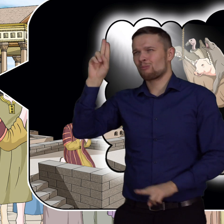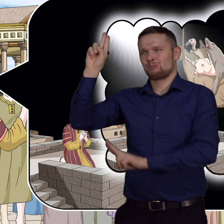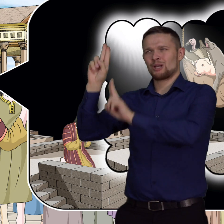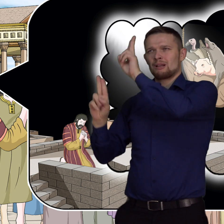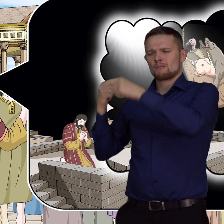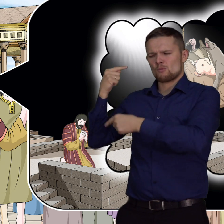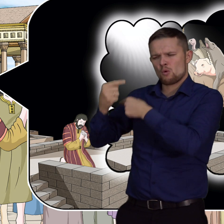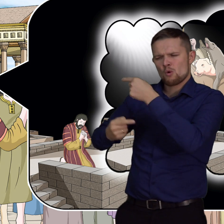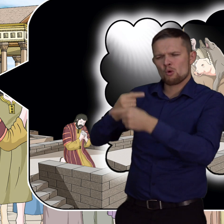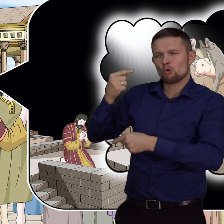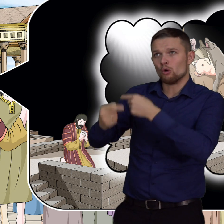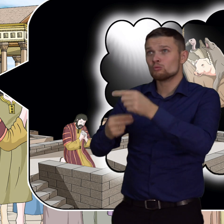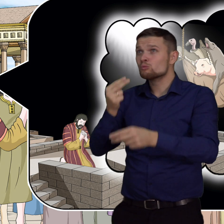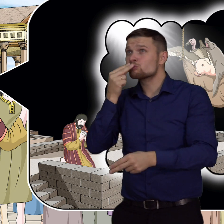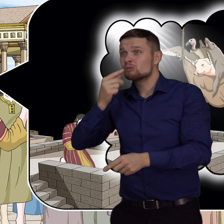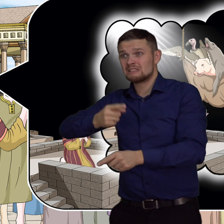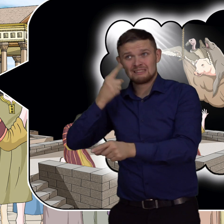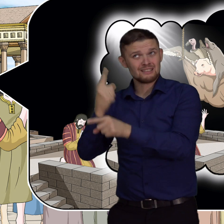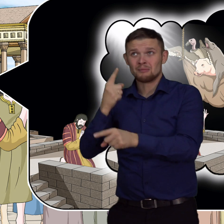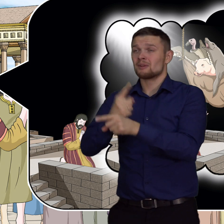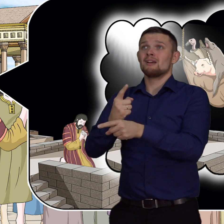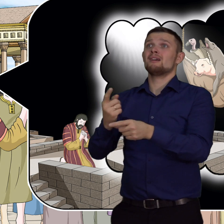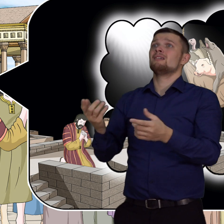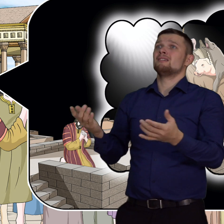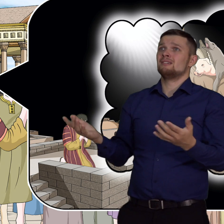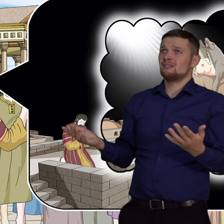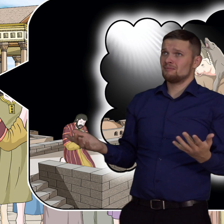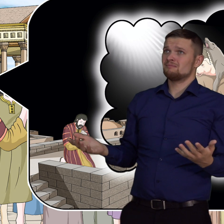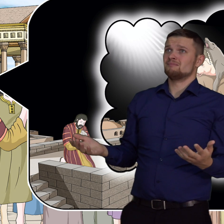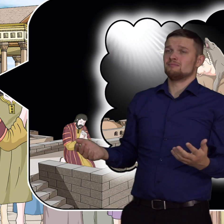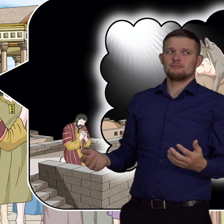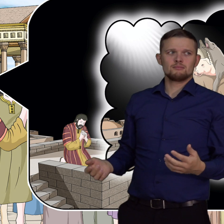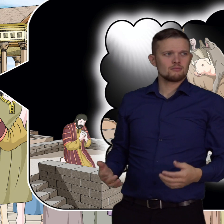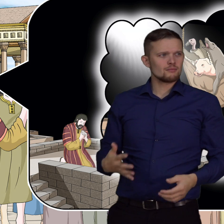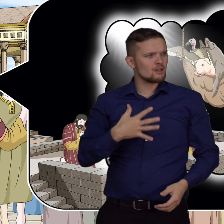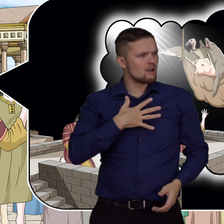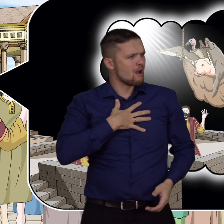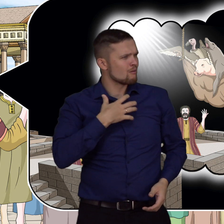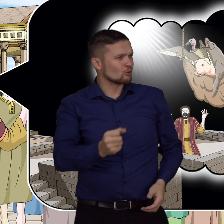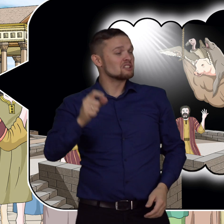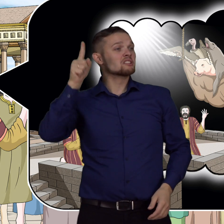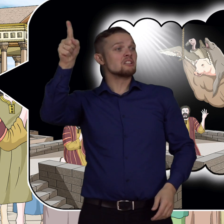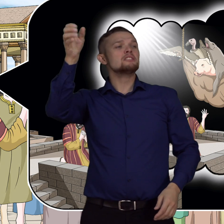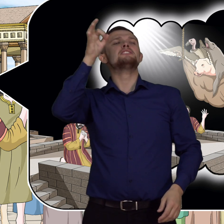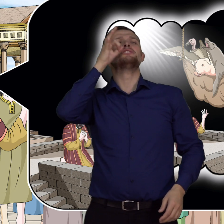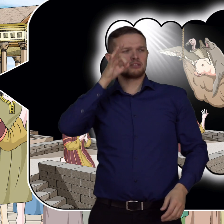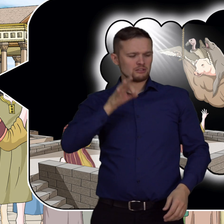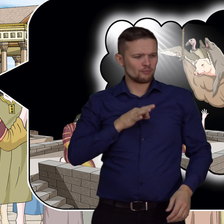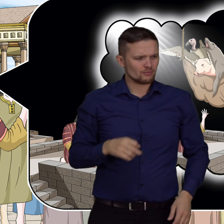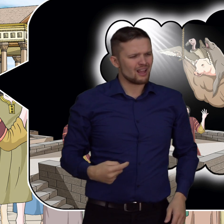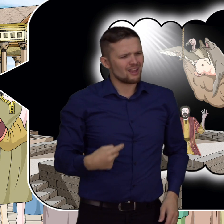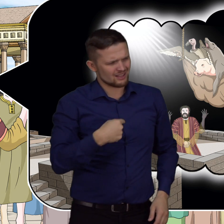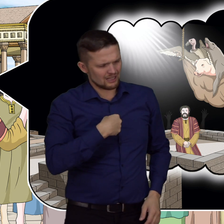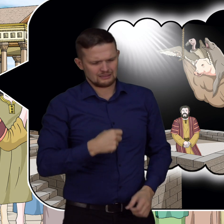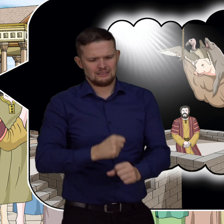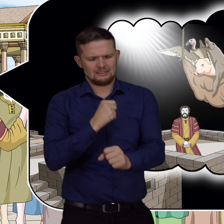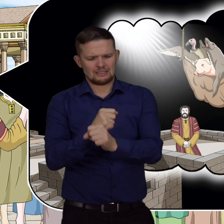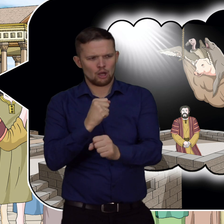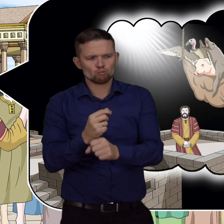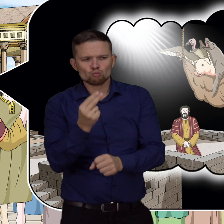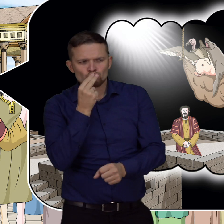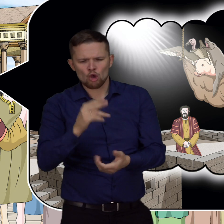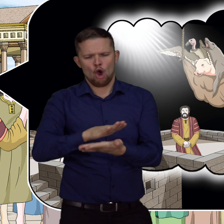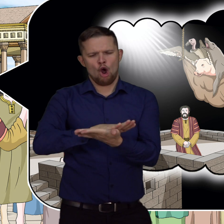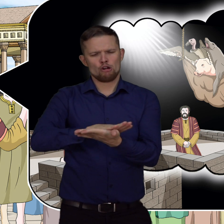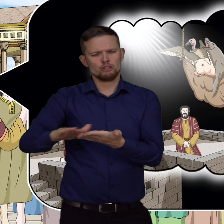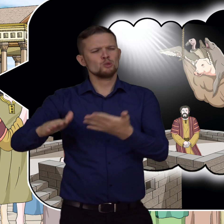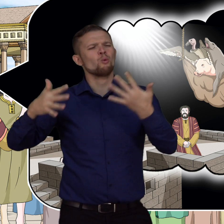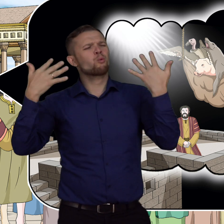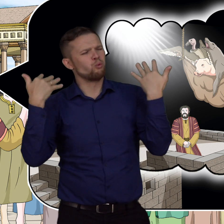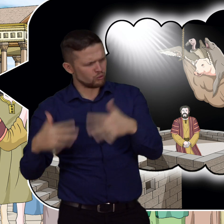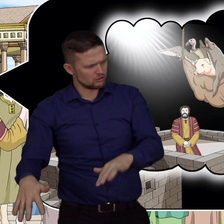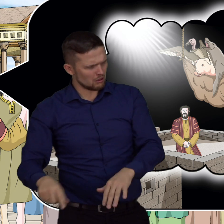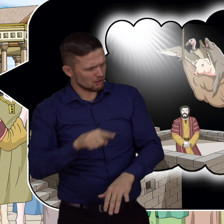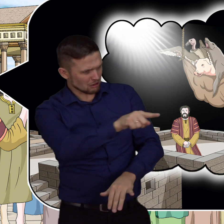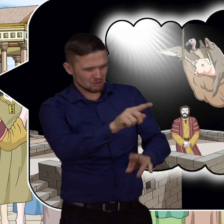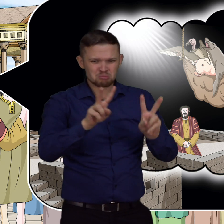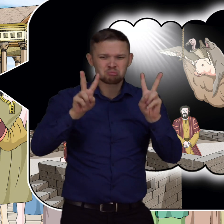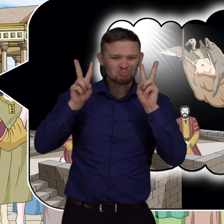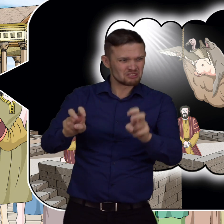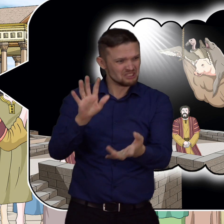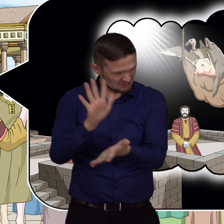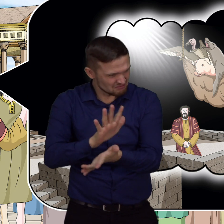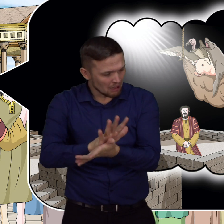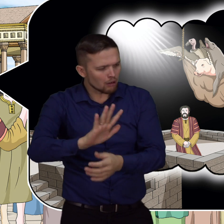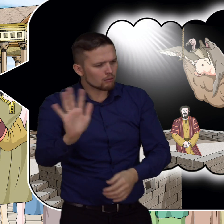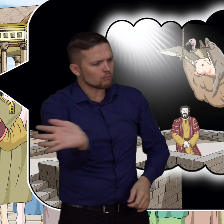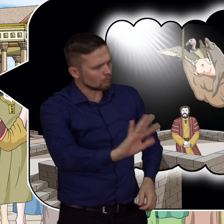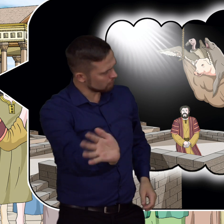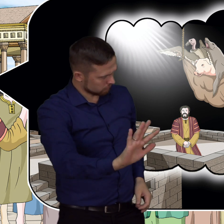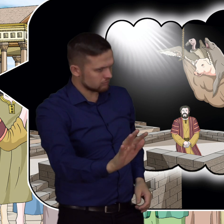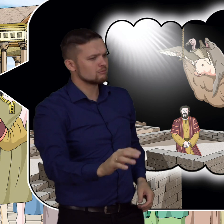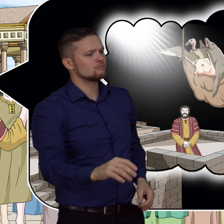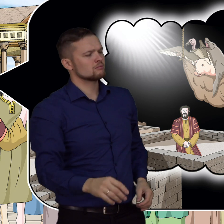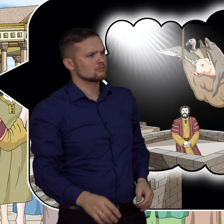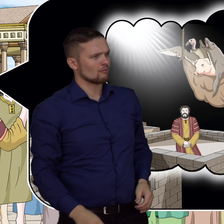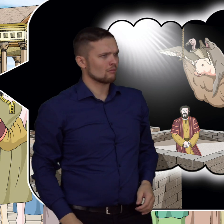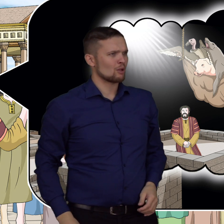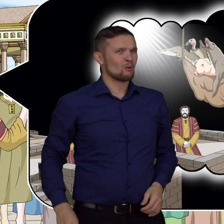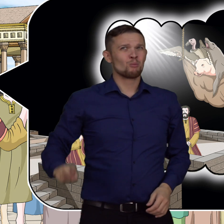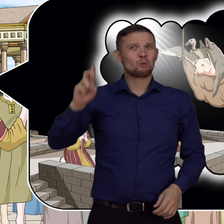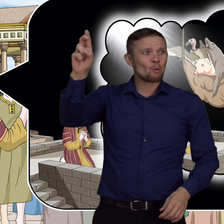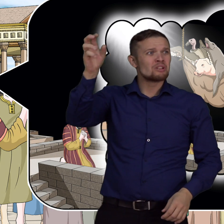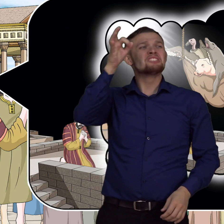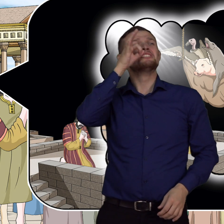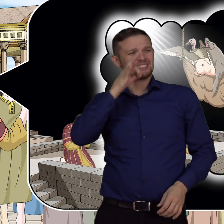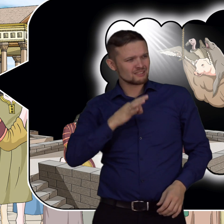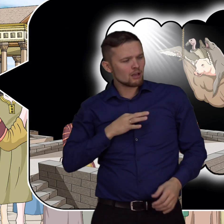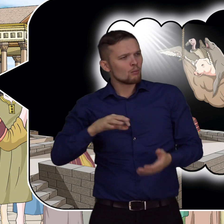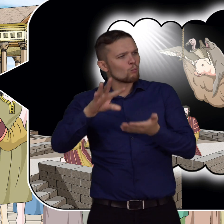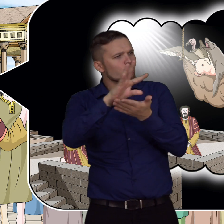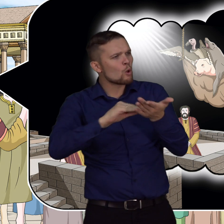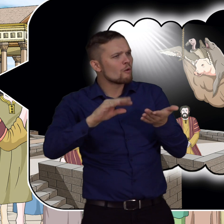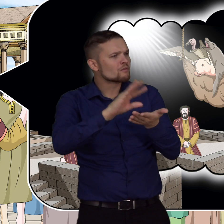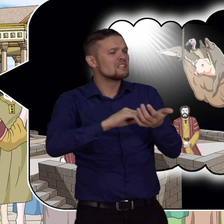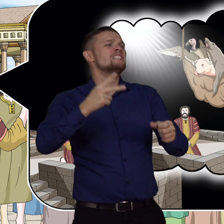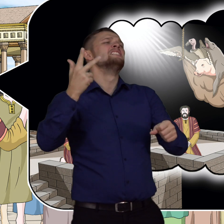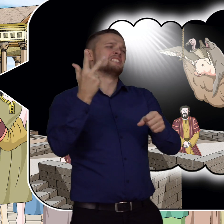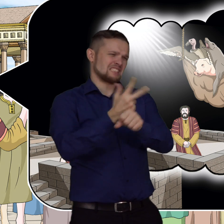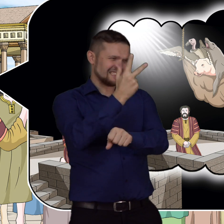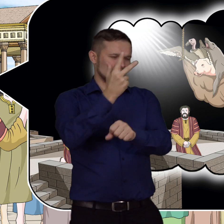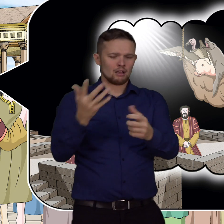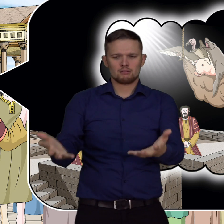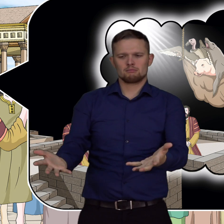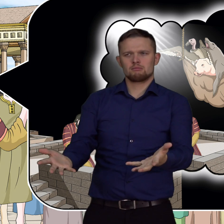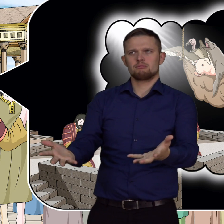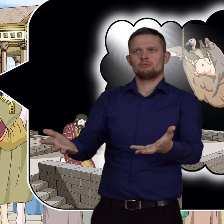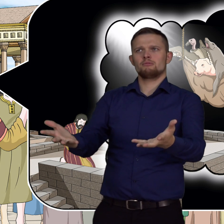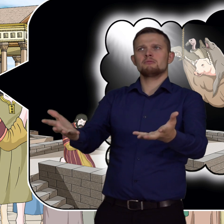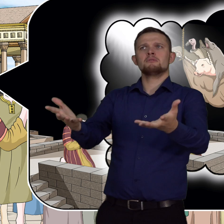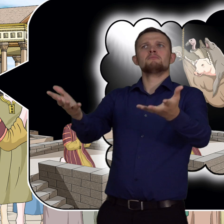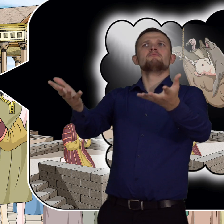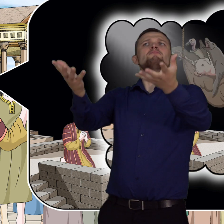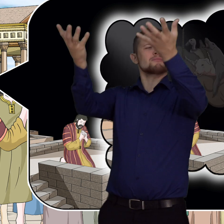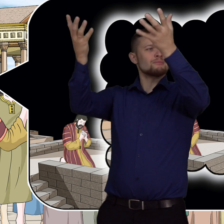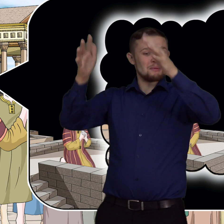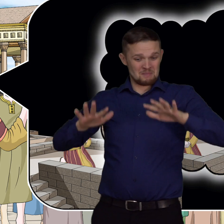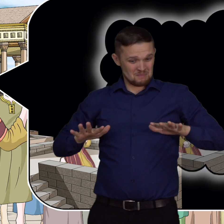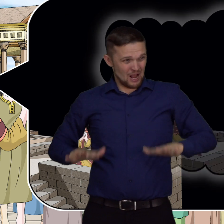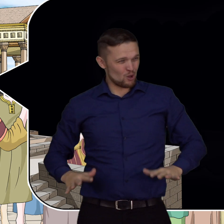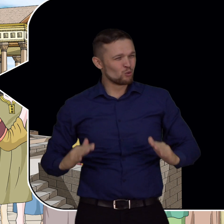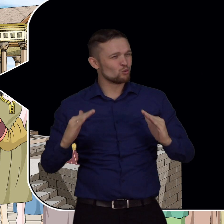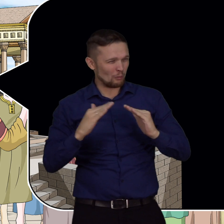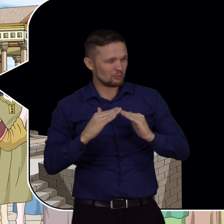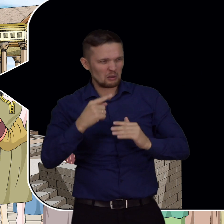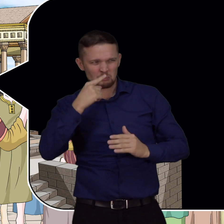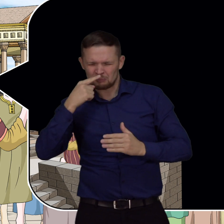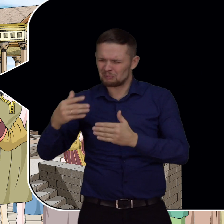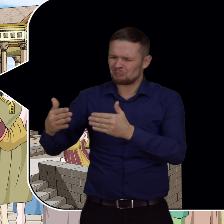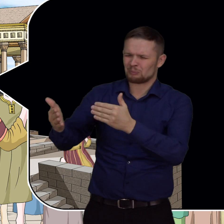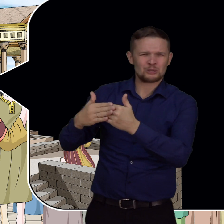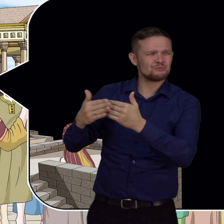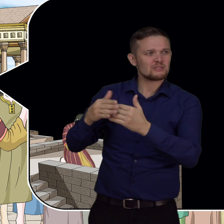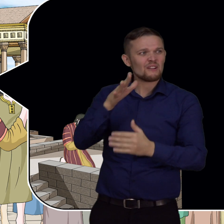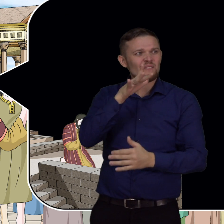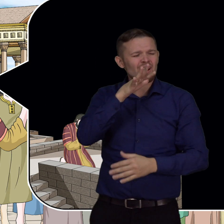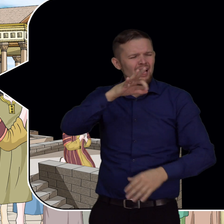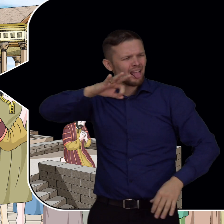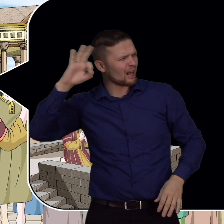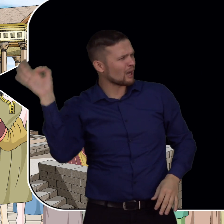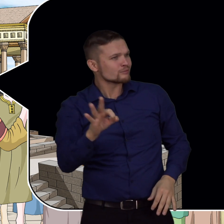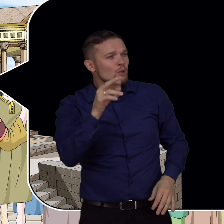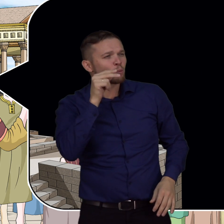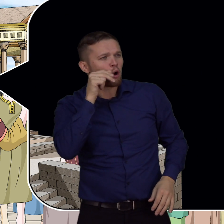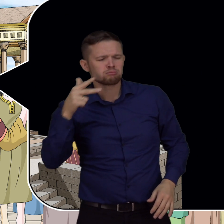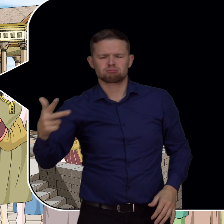But the voice spoke from heaven a second time, ‘Do not call anything impure that God has made clean.’